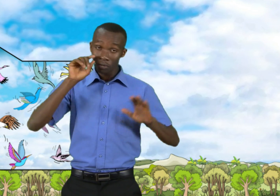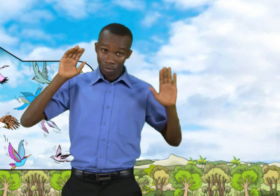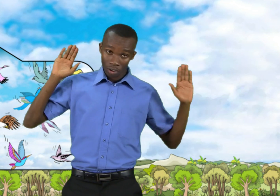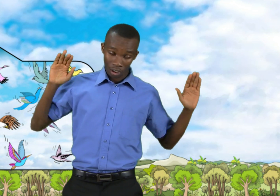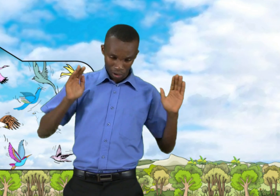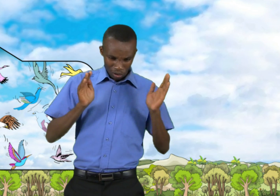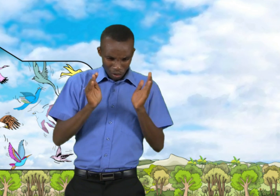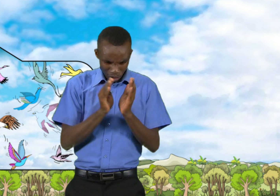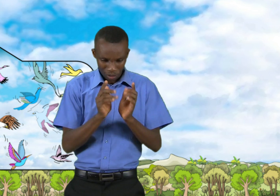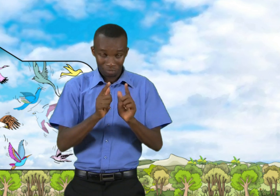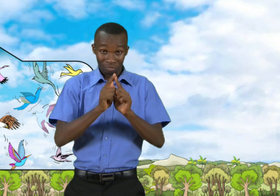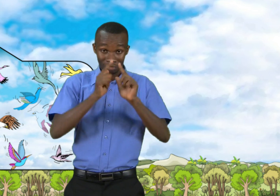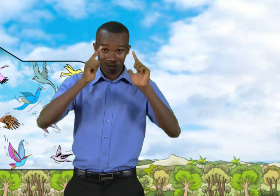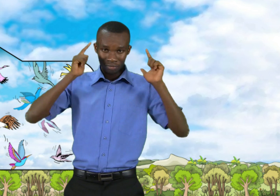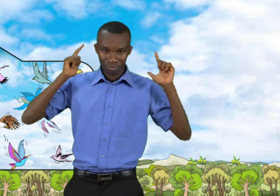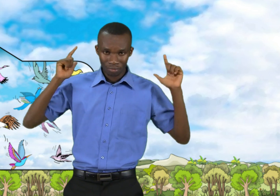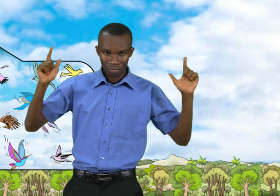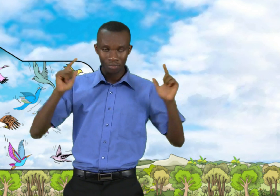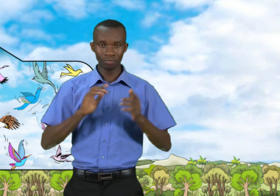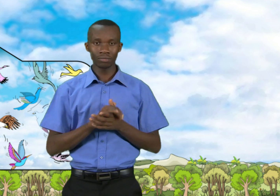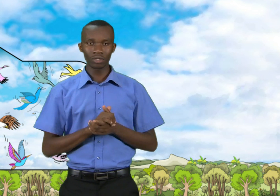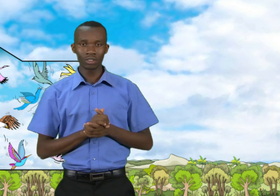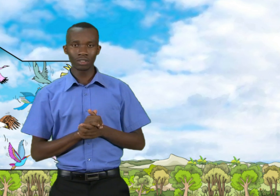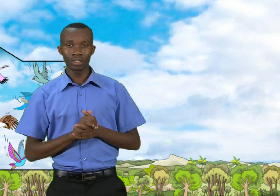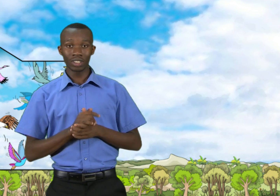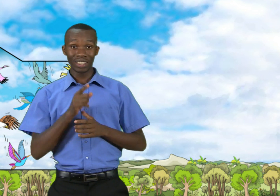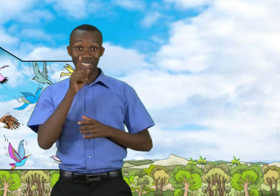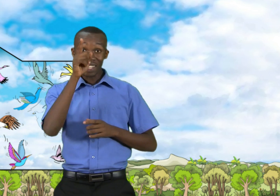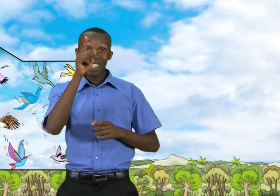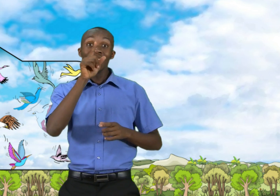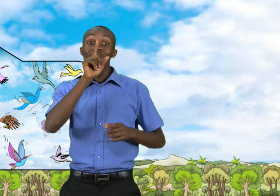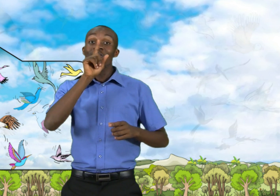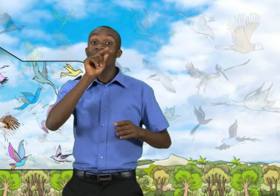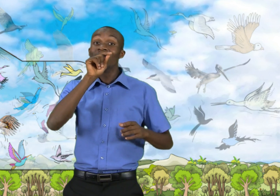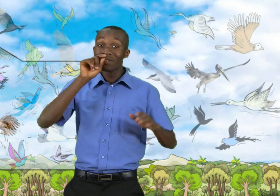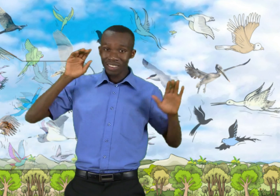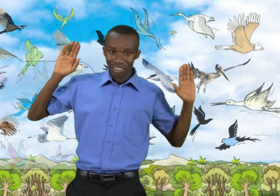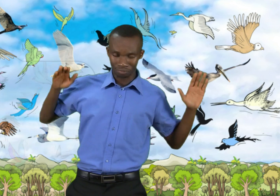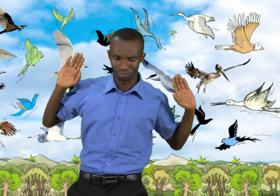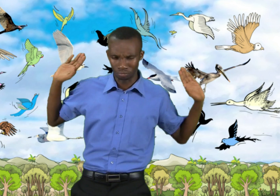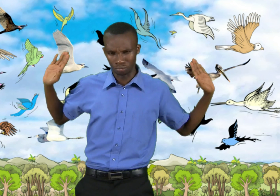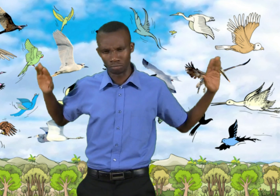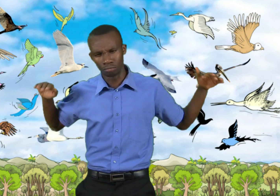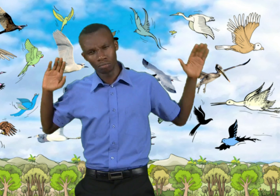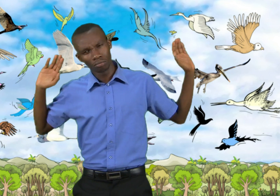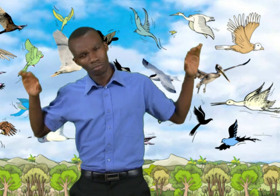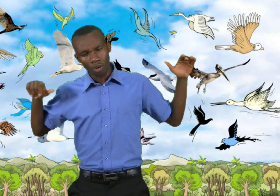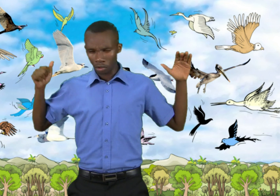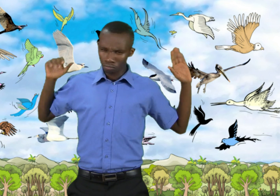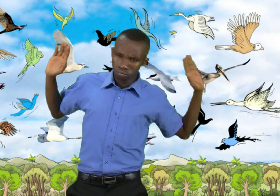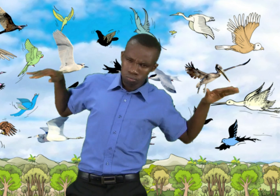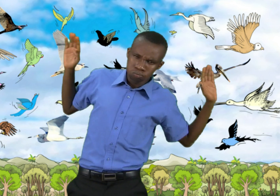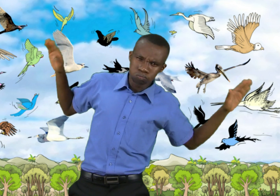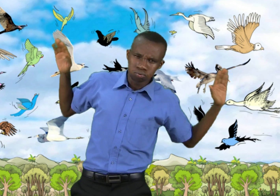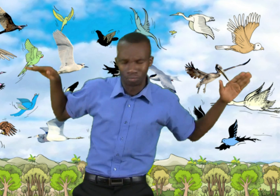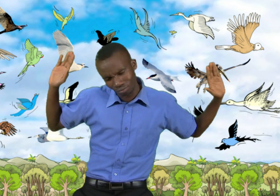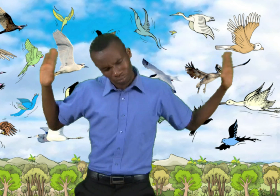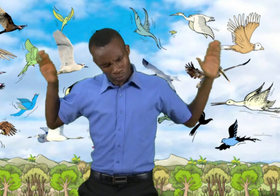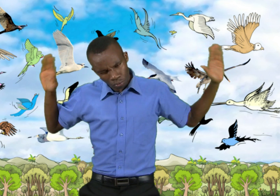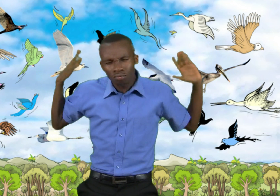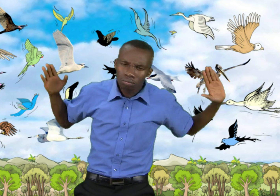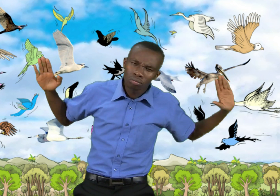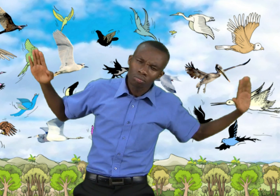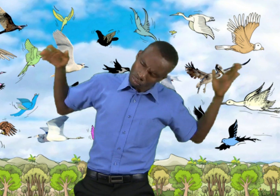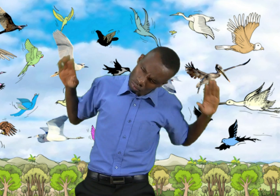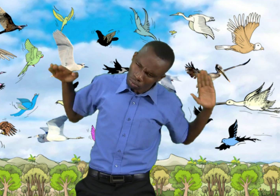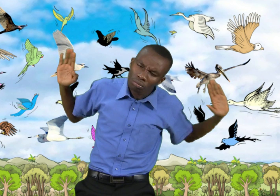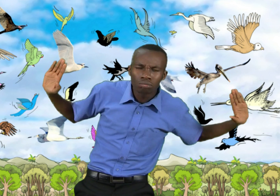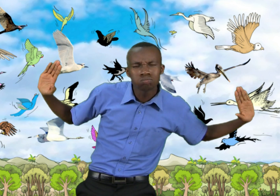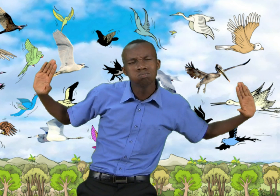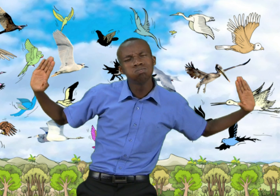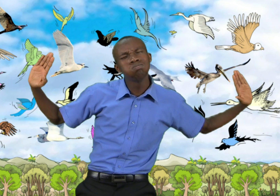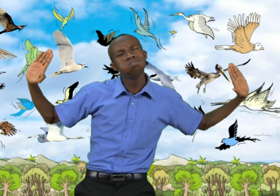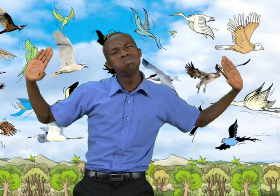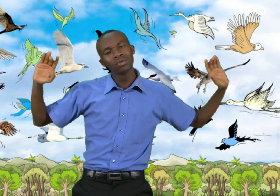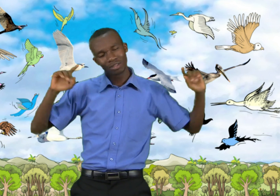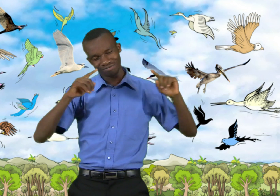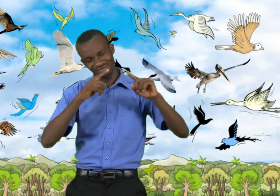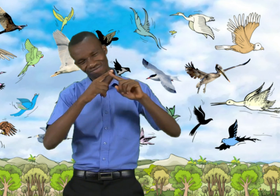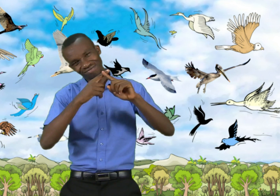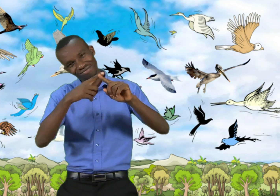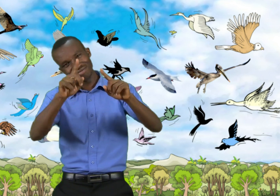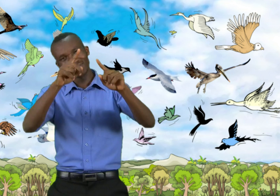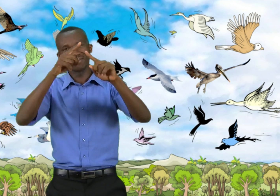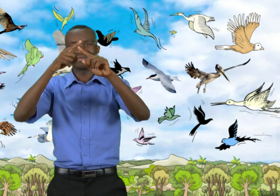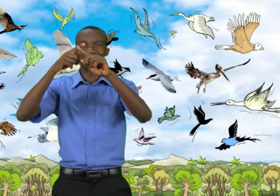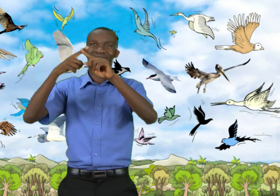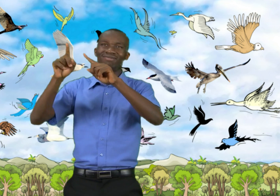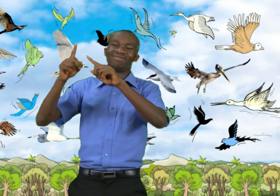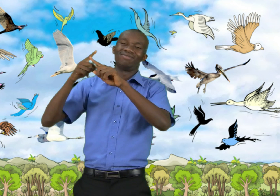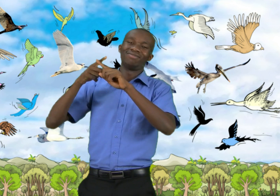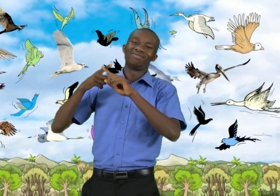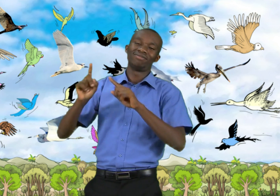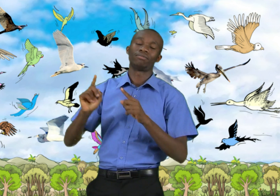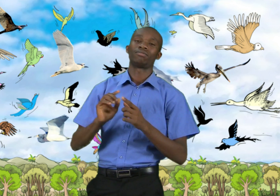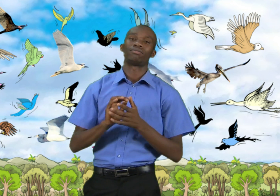And God saw that it was good.